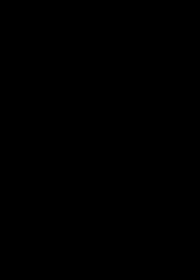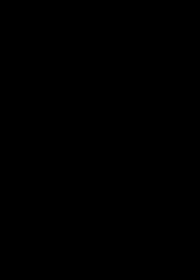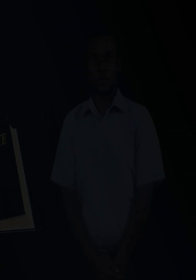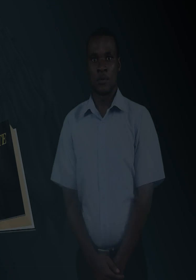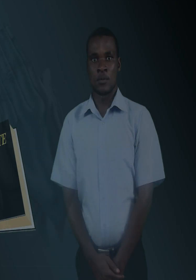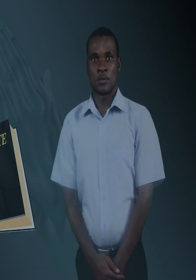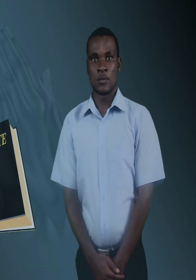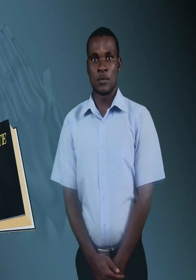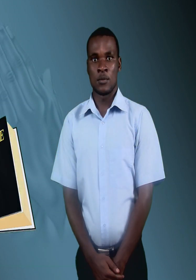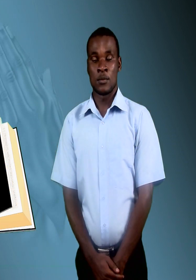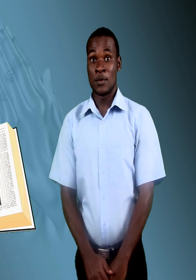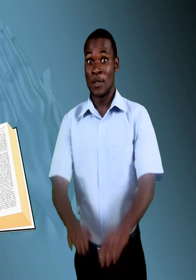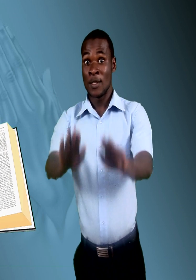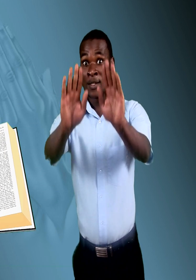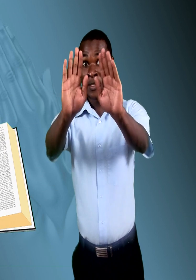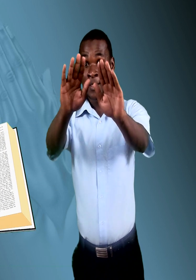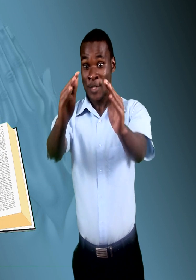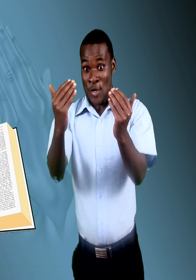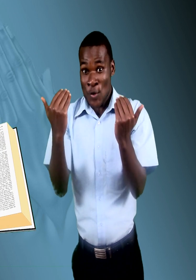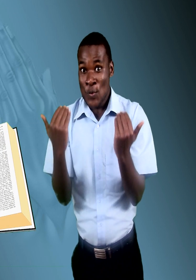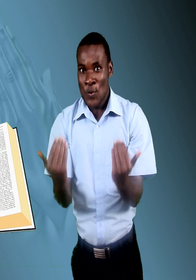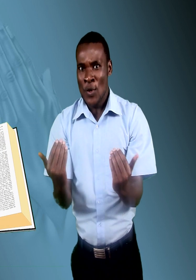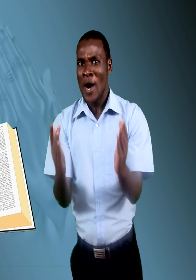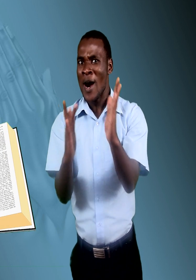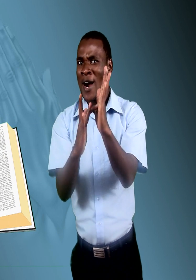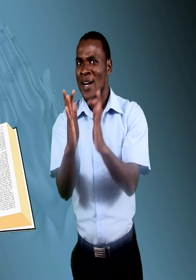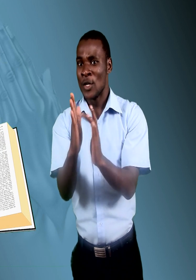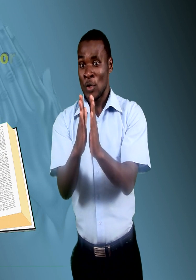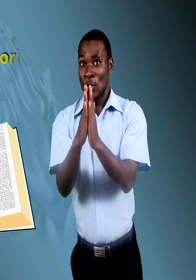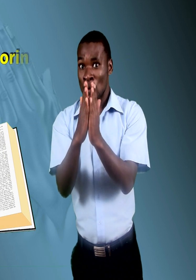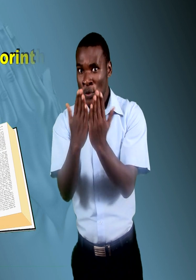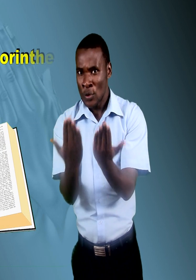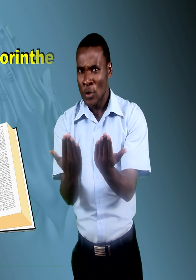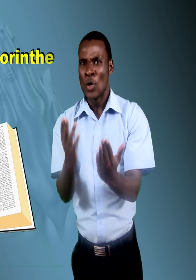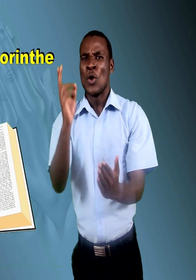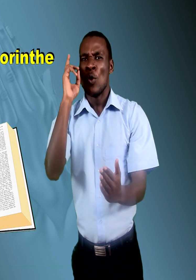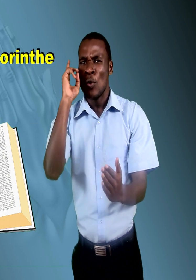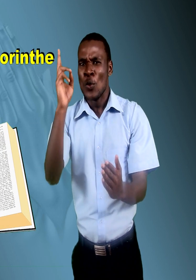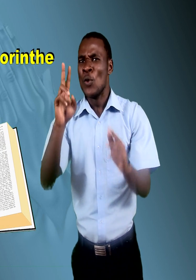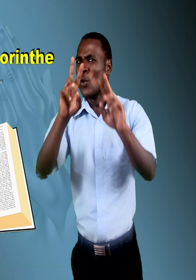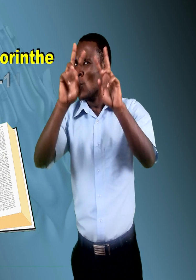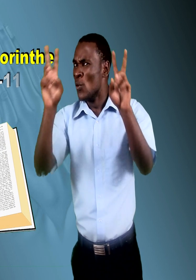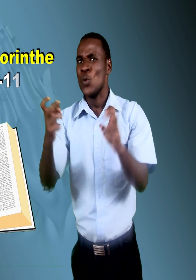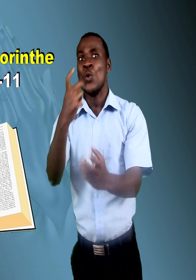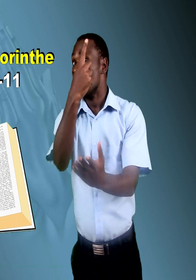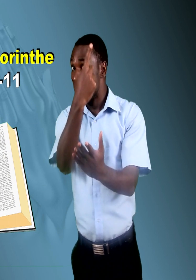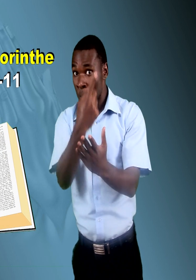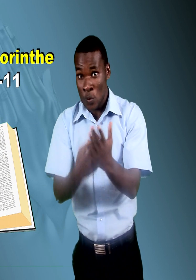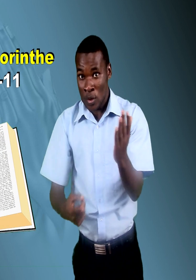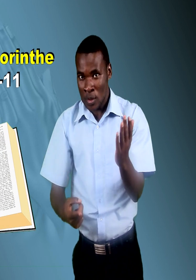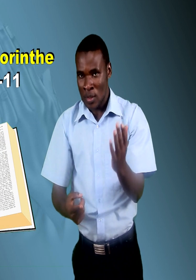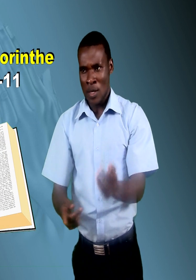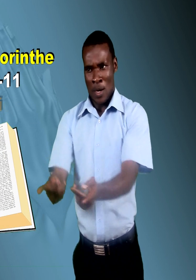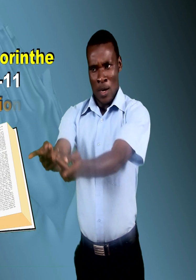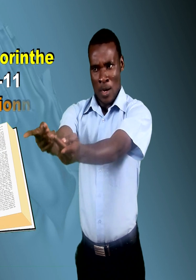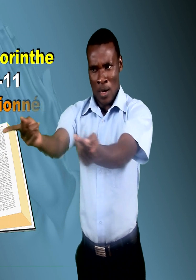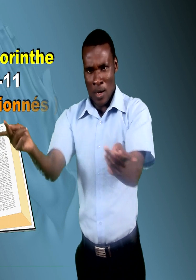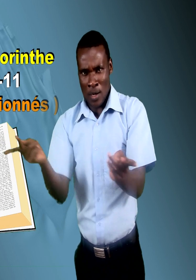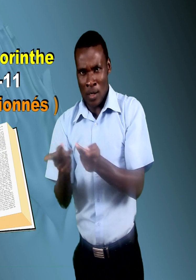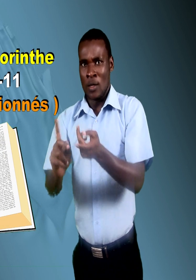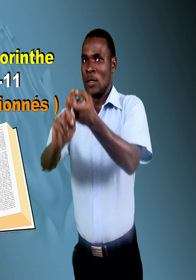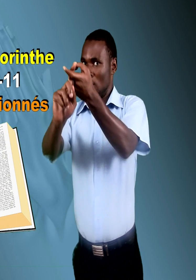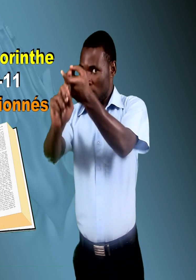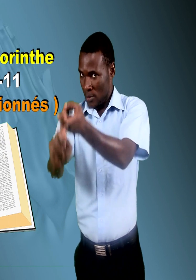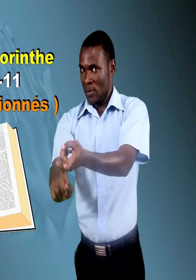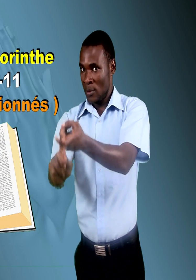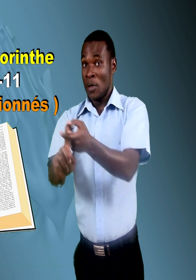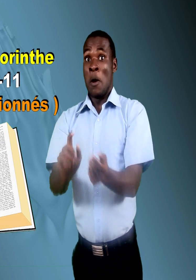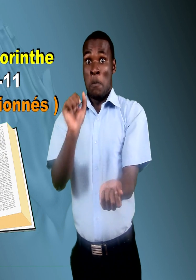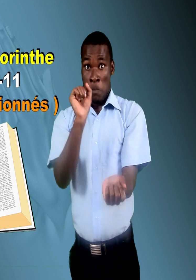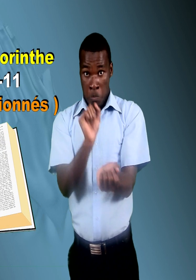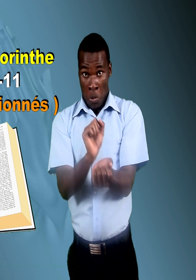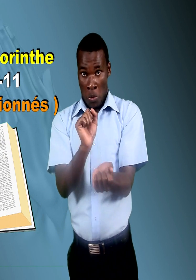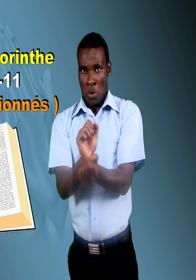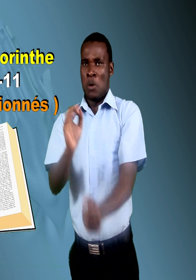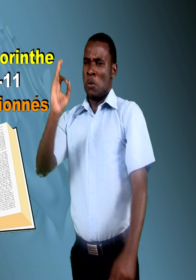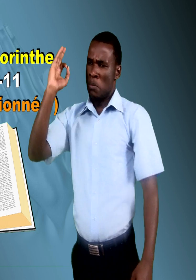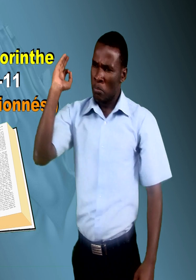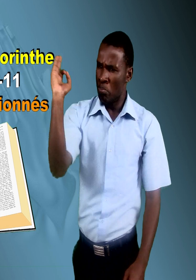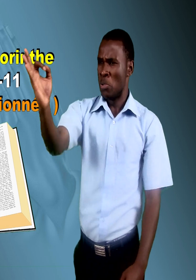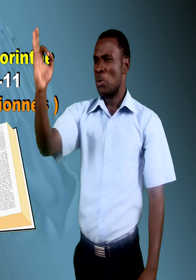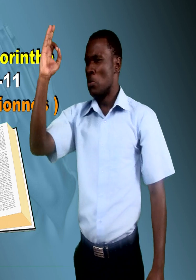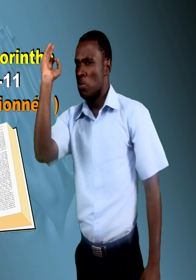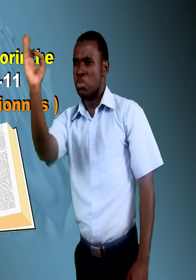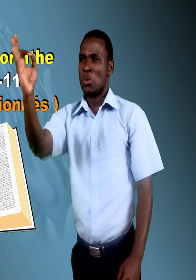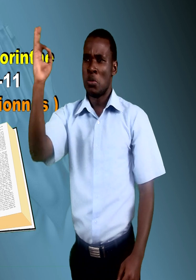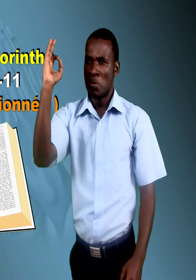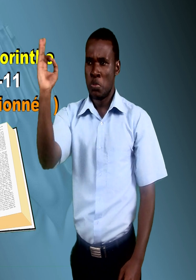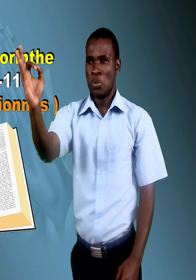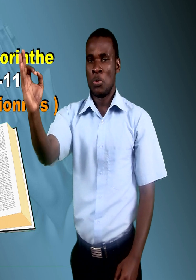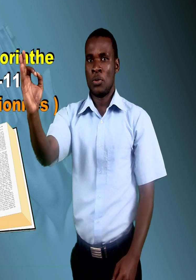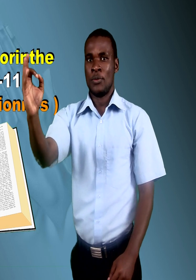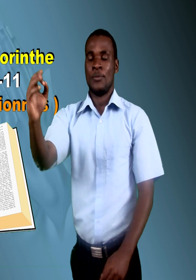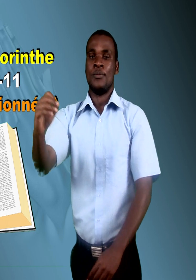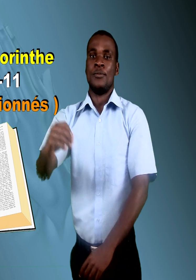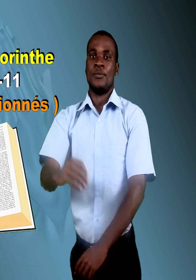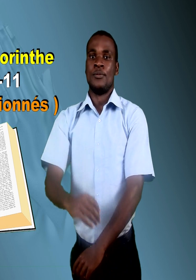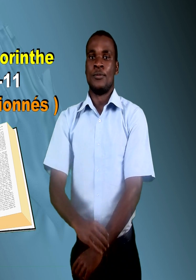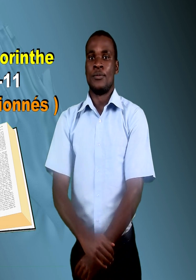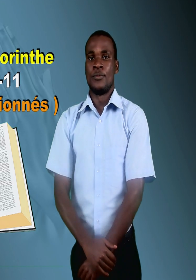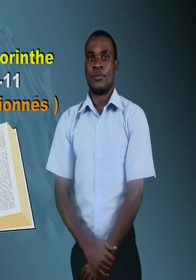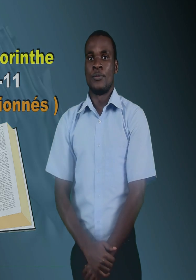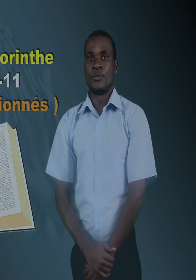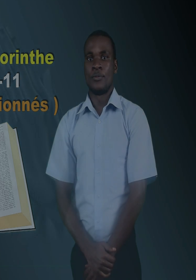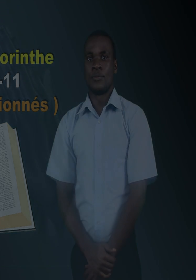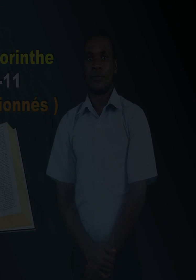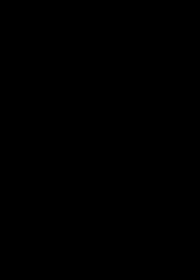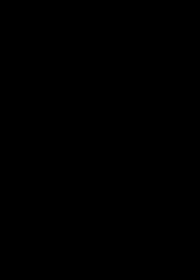Paul preaches in Corinth